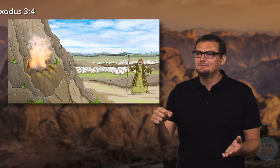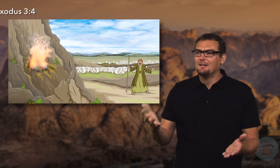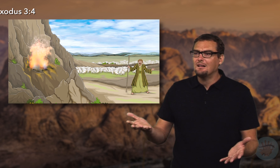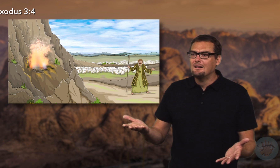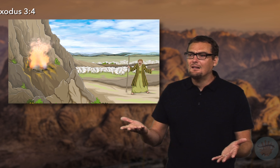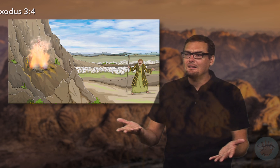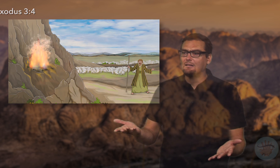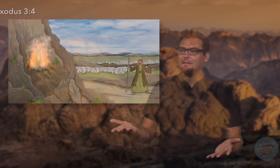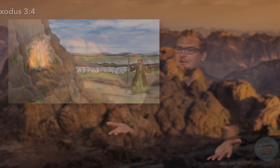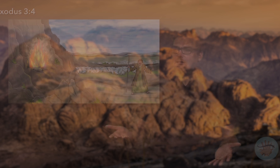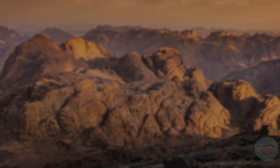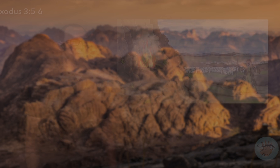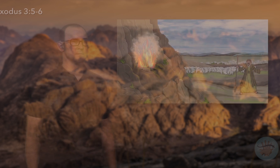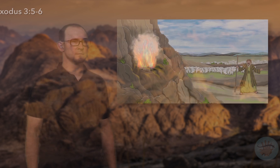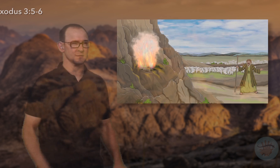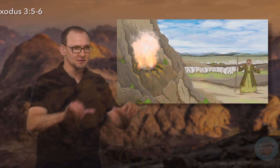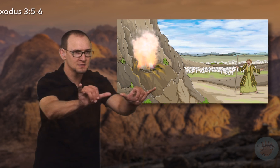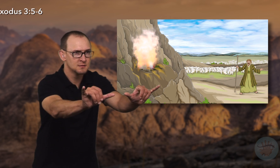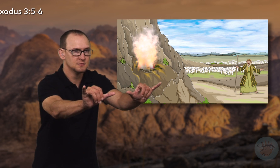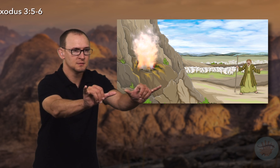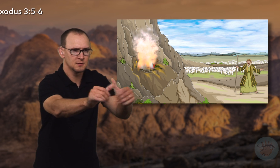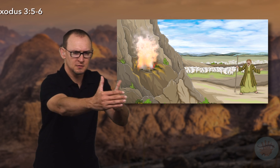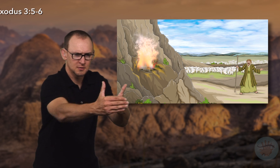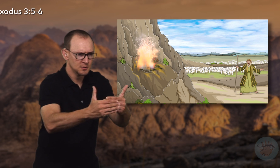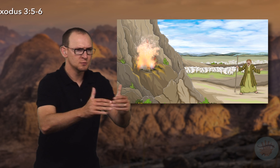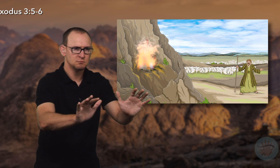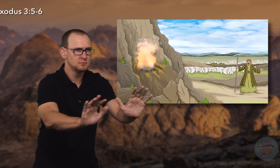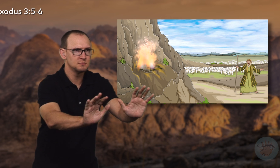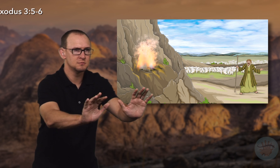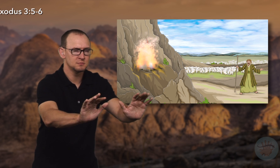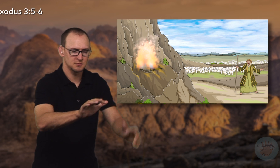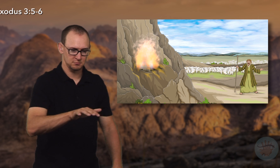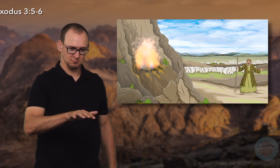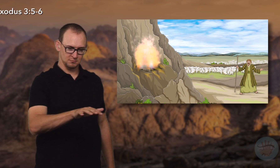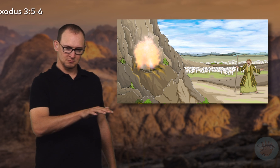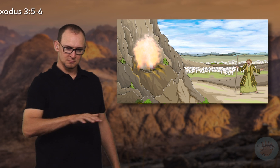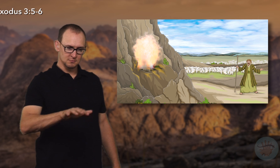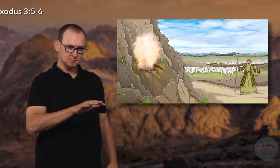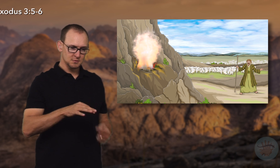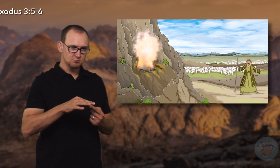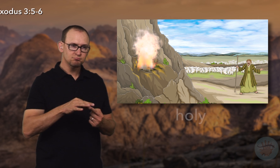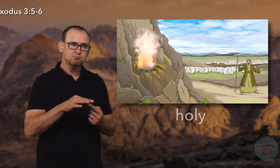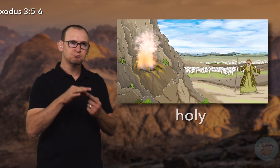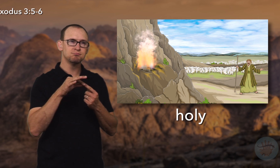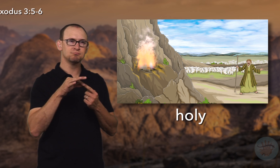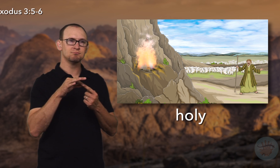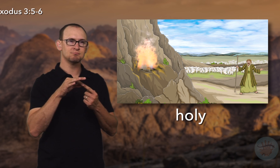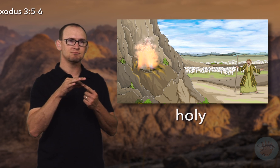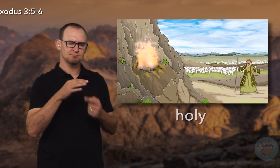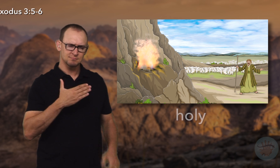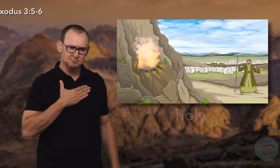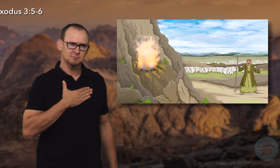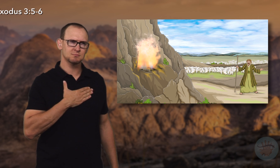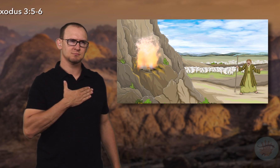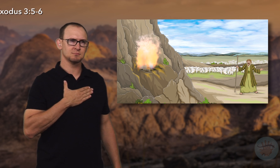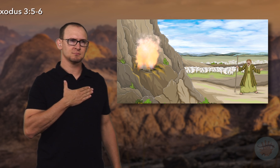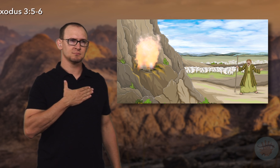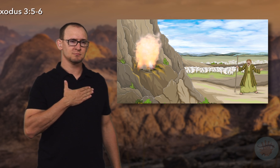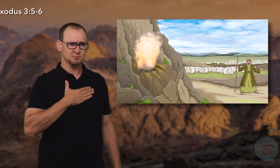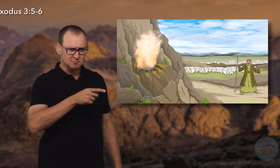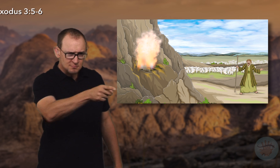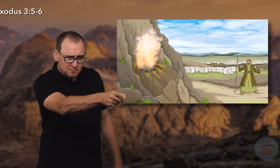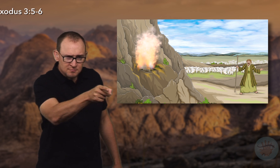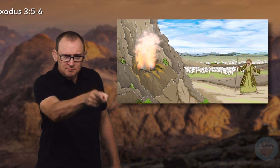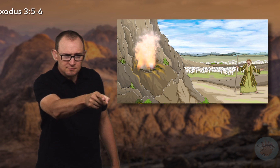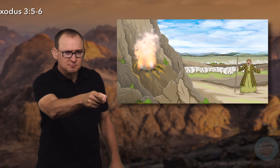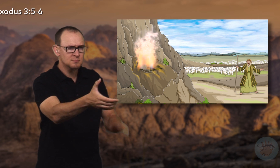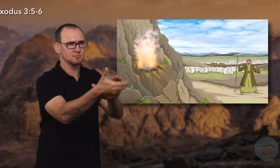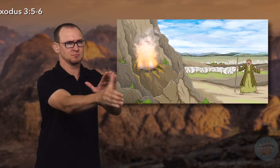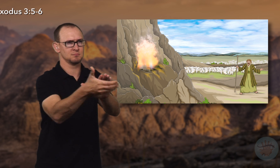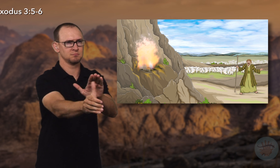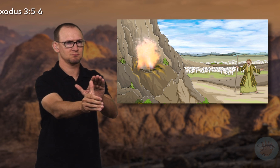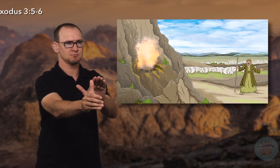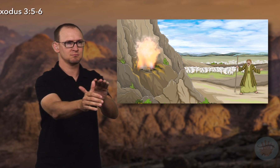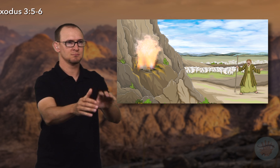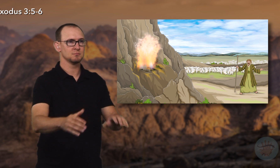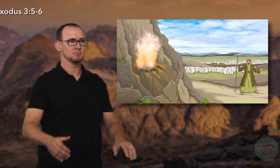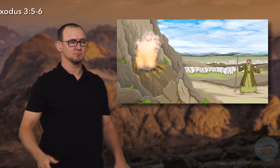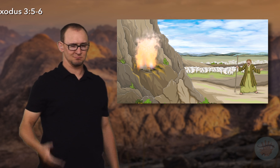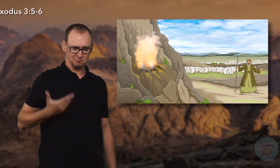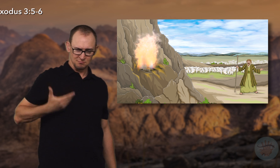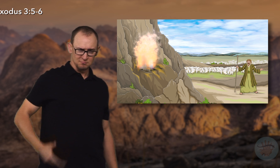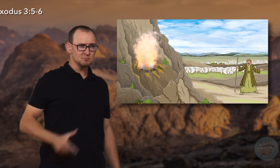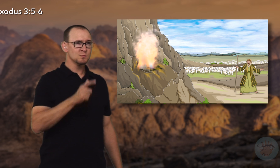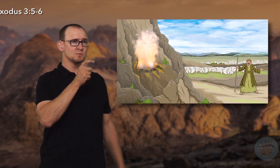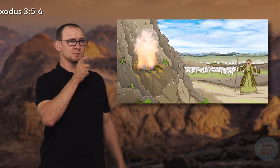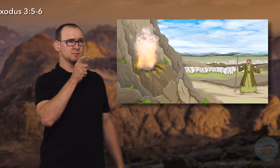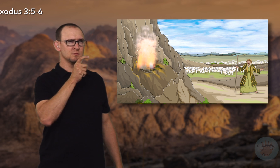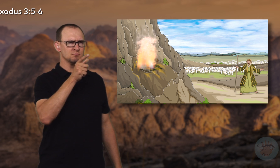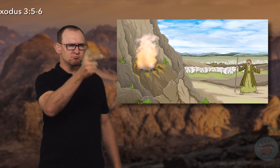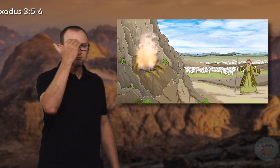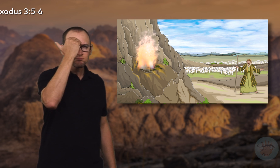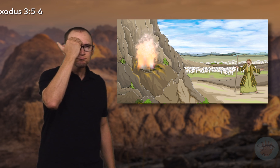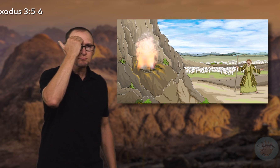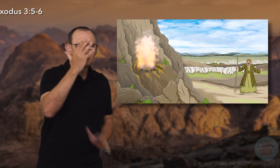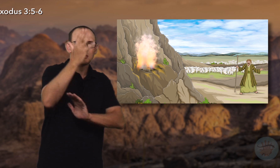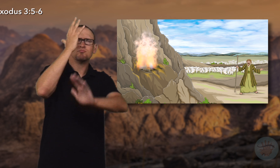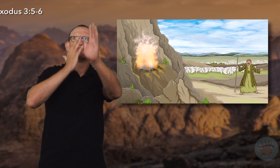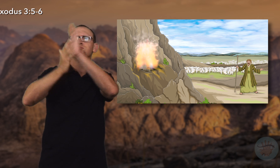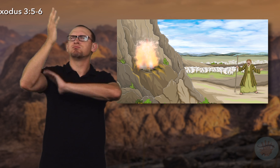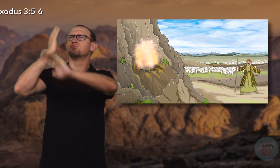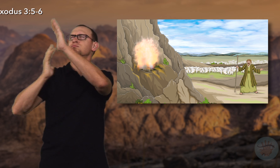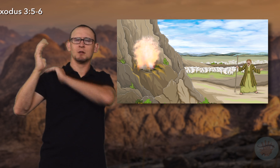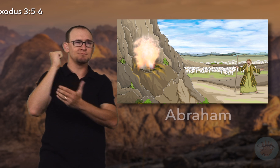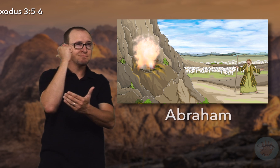“Do not come any closer,” God said. “Take off your sandals, for the place where you are standing is holy ground.”